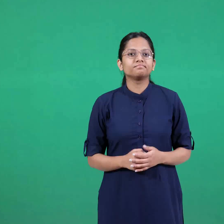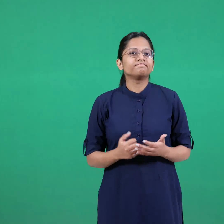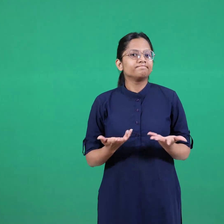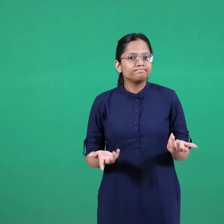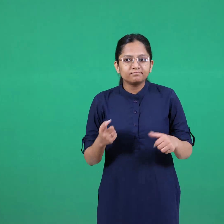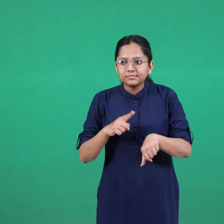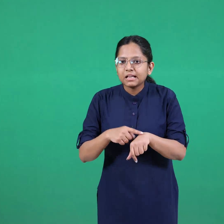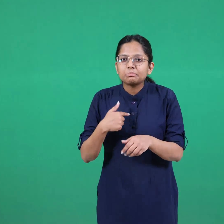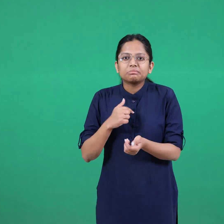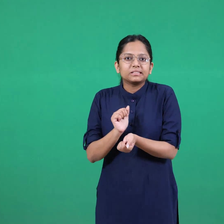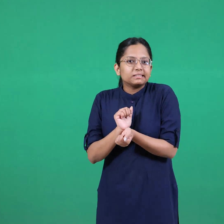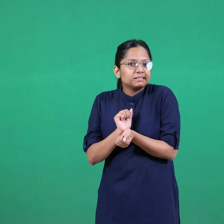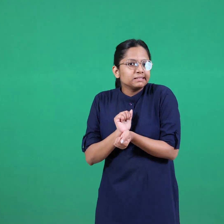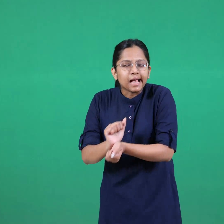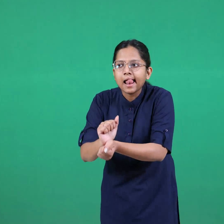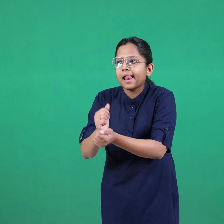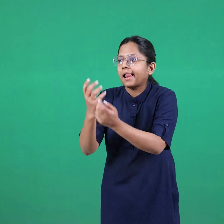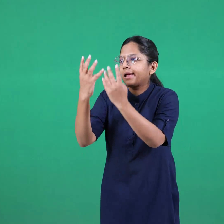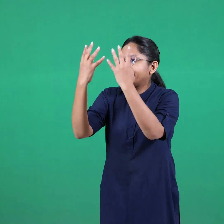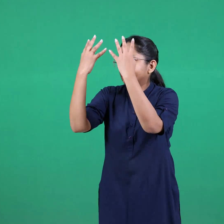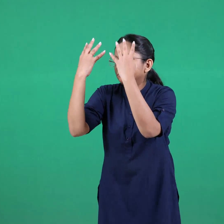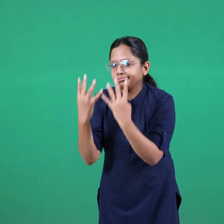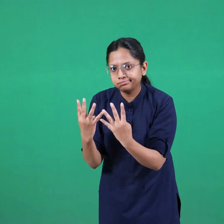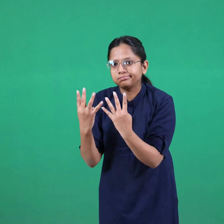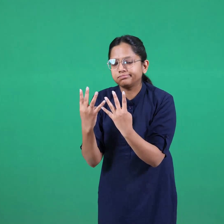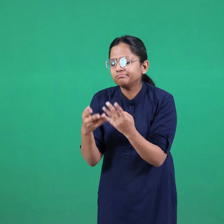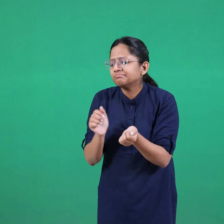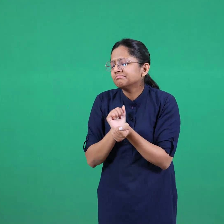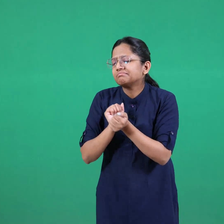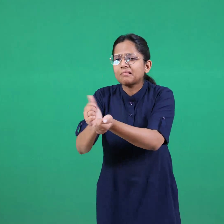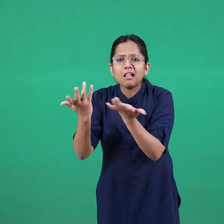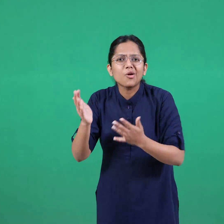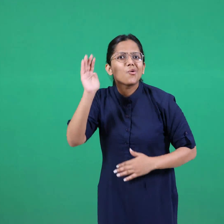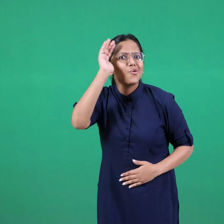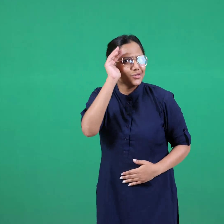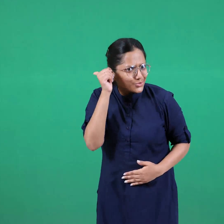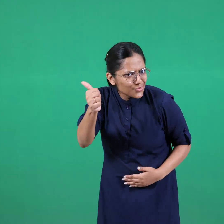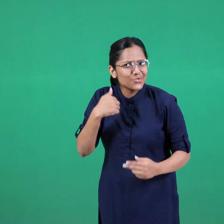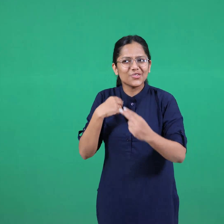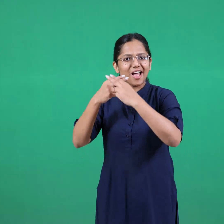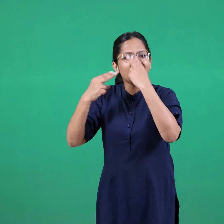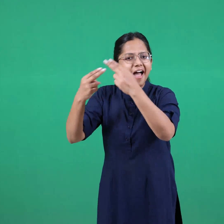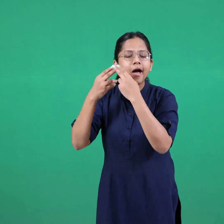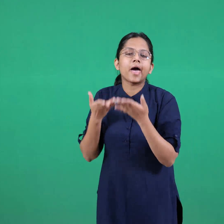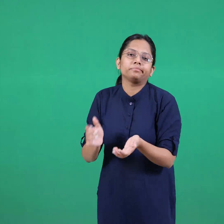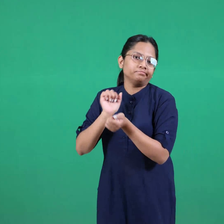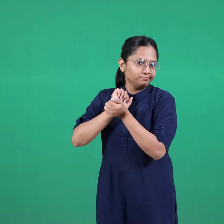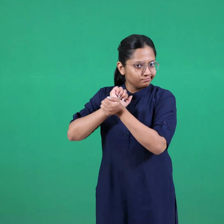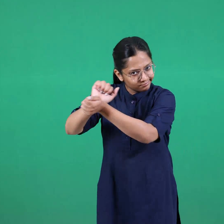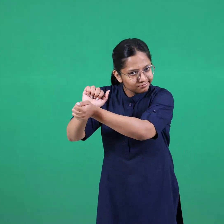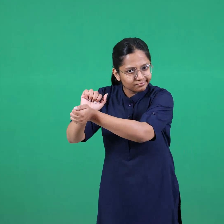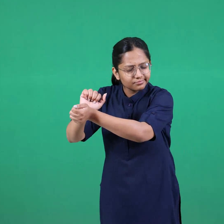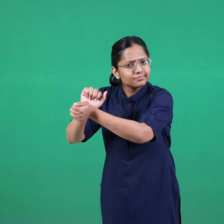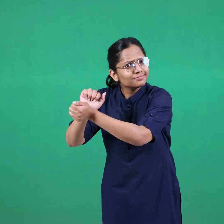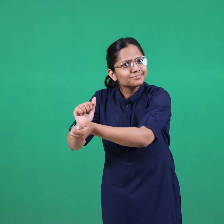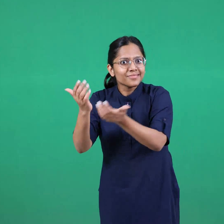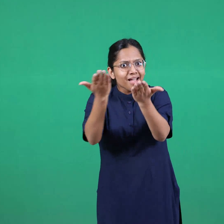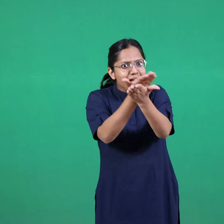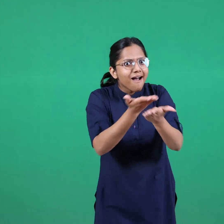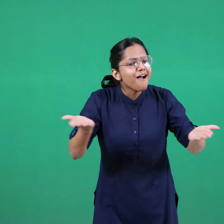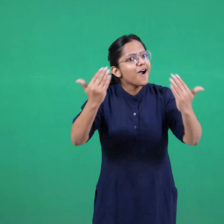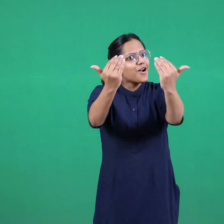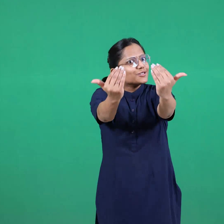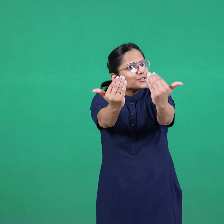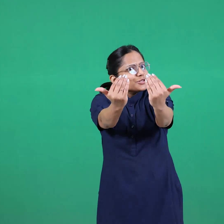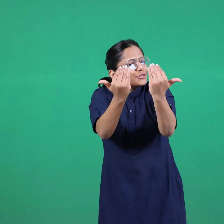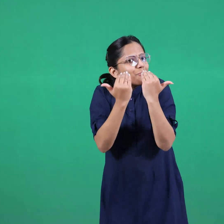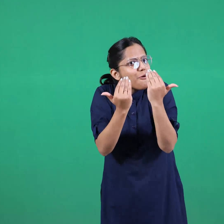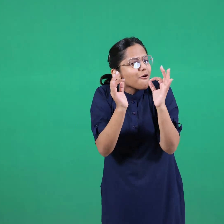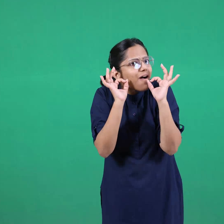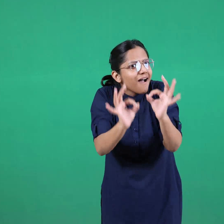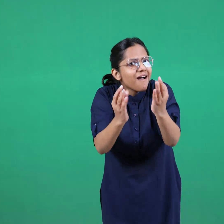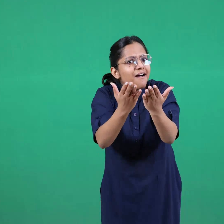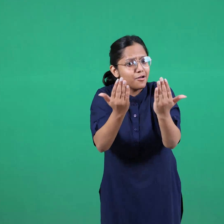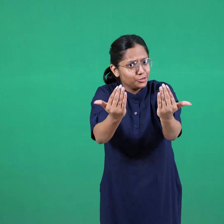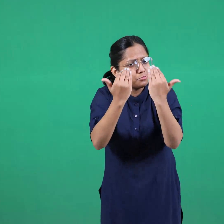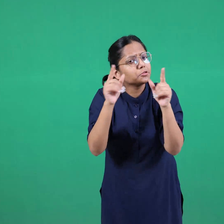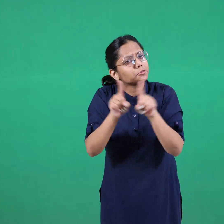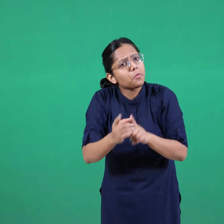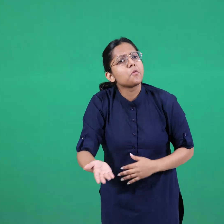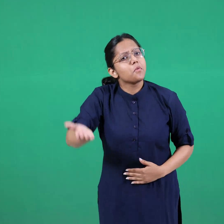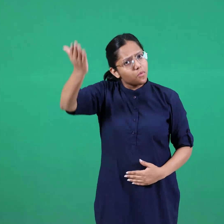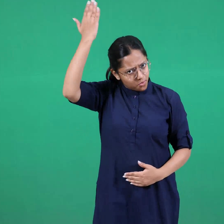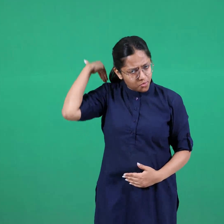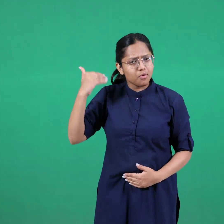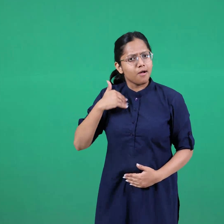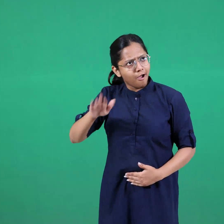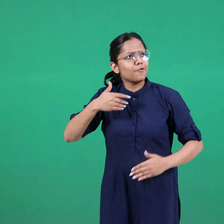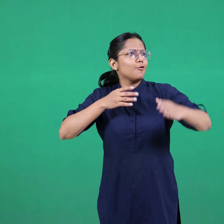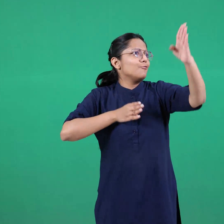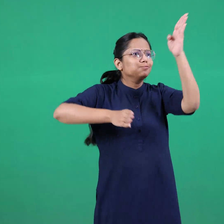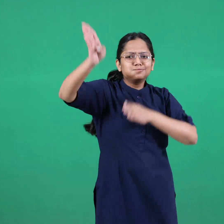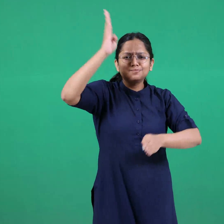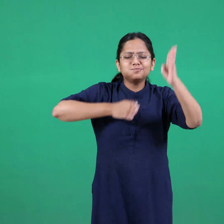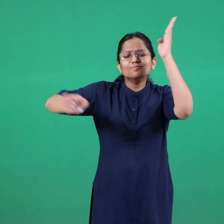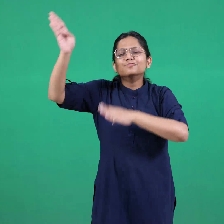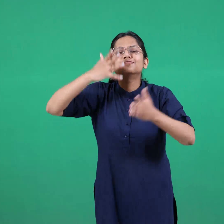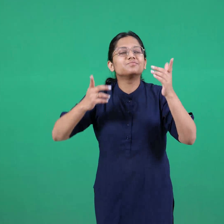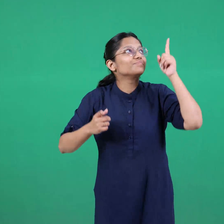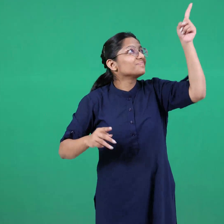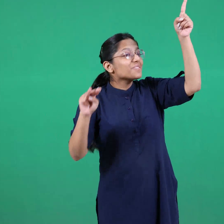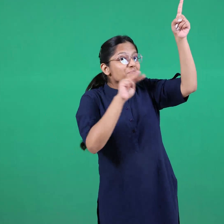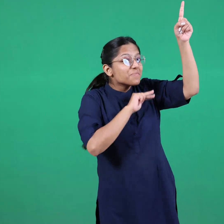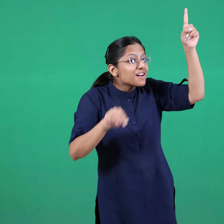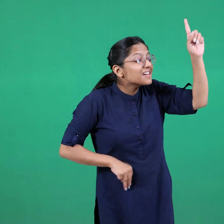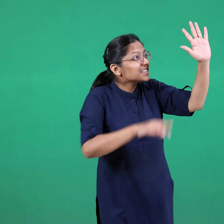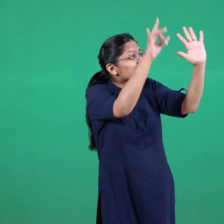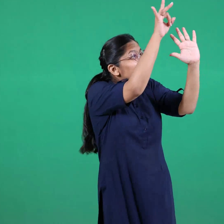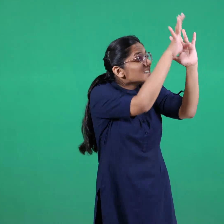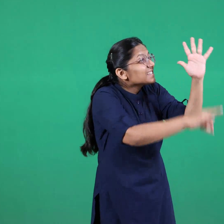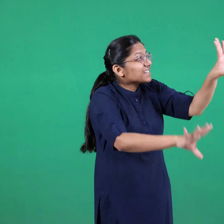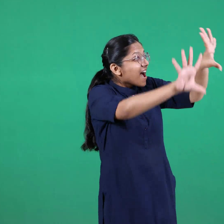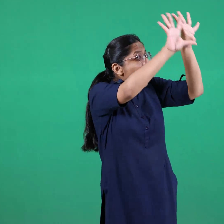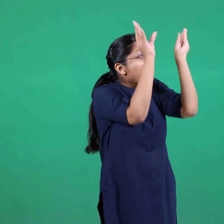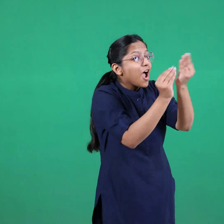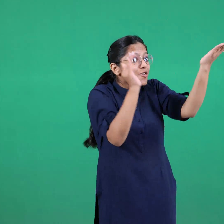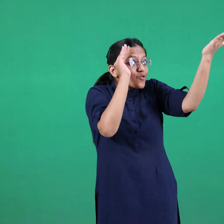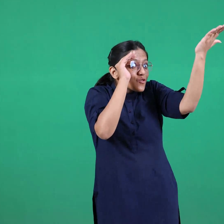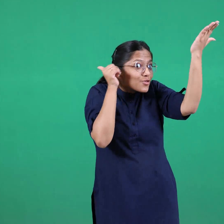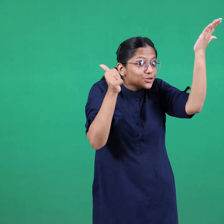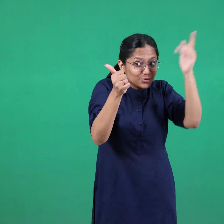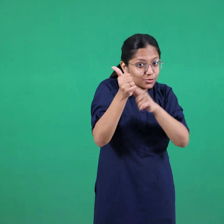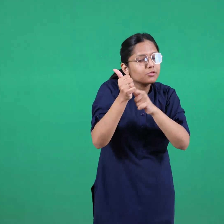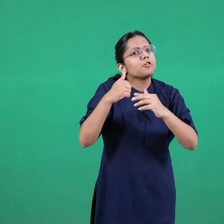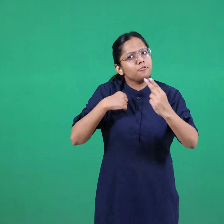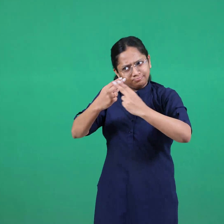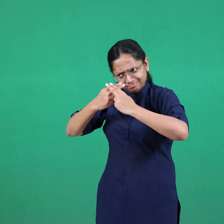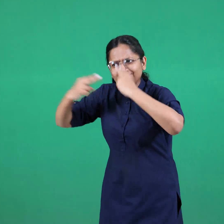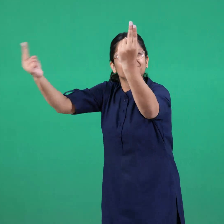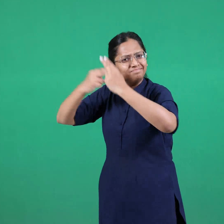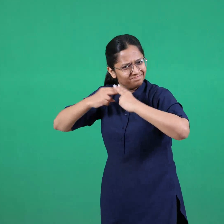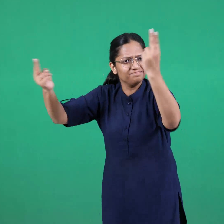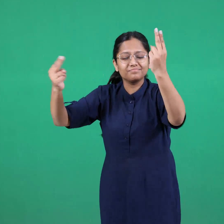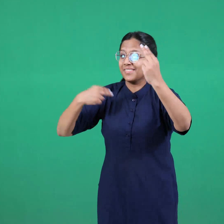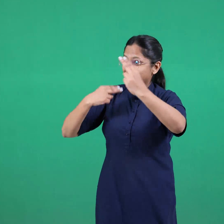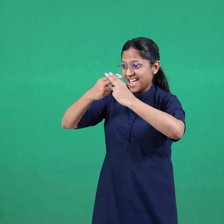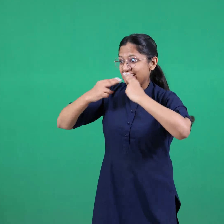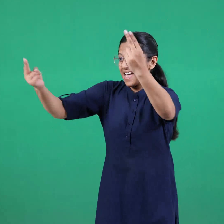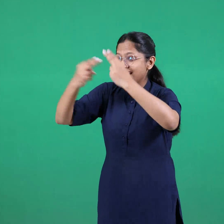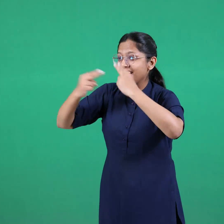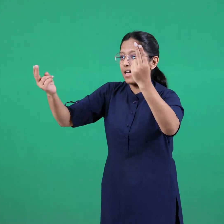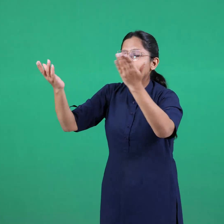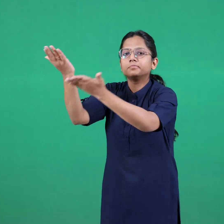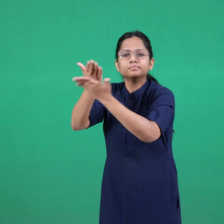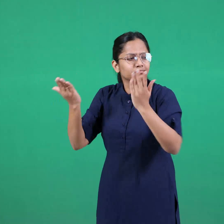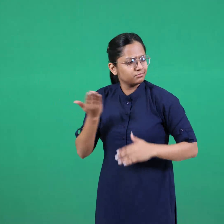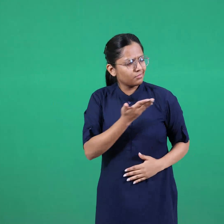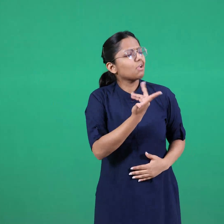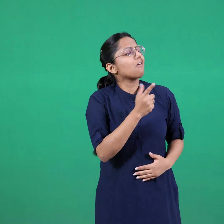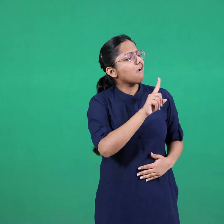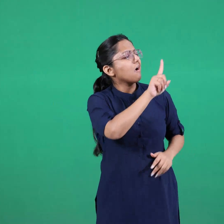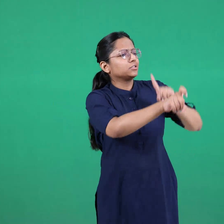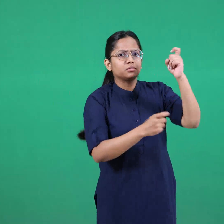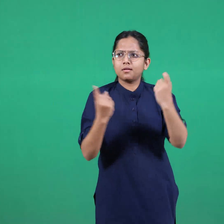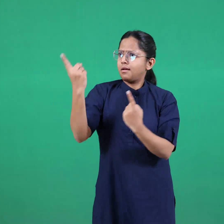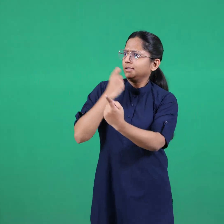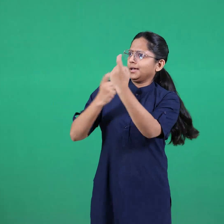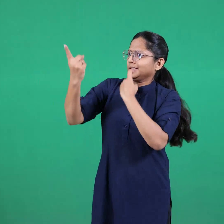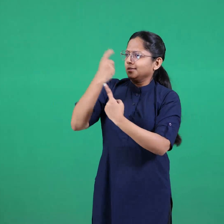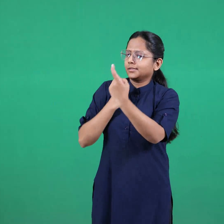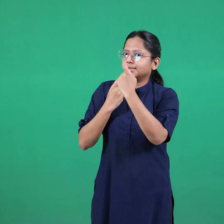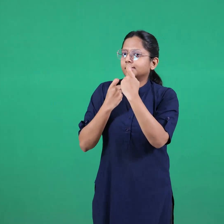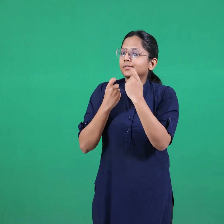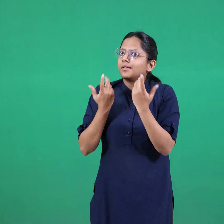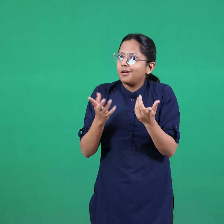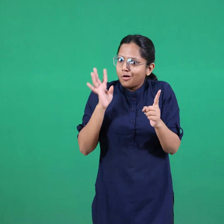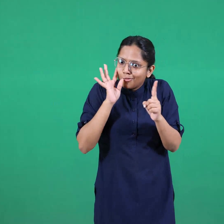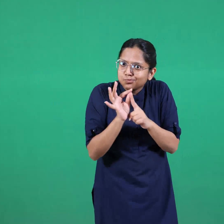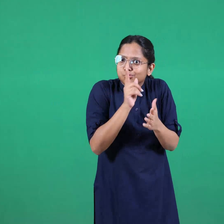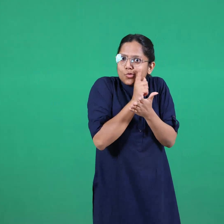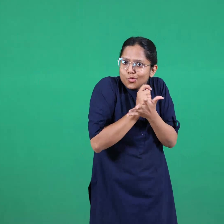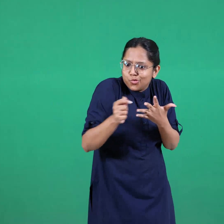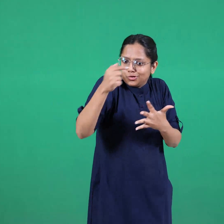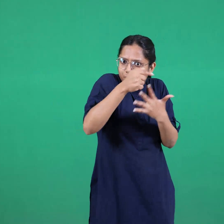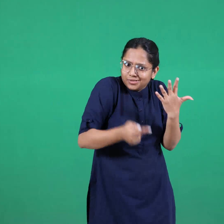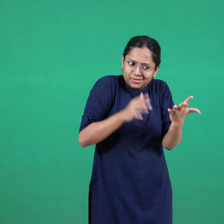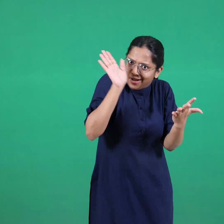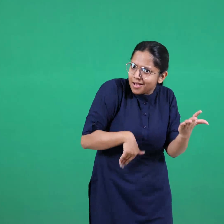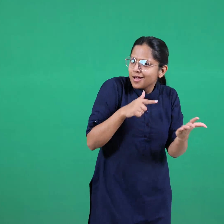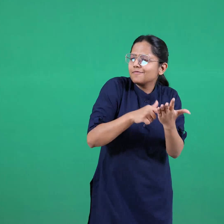It is right for me to feel this way about all of you, since I have you in my heart.